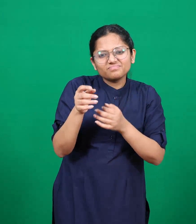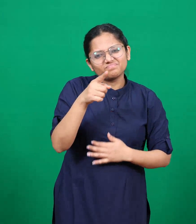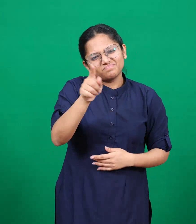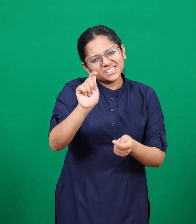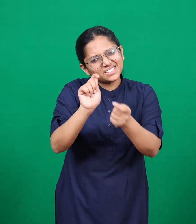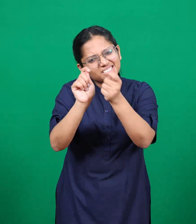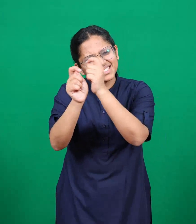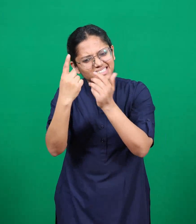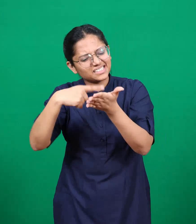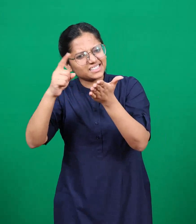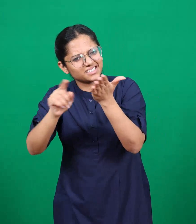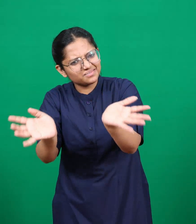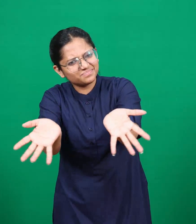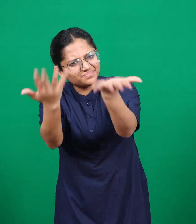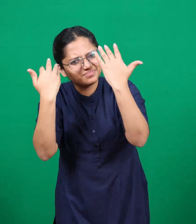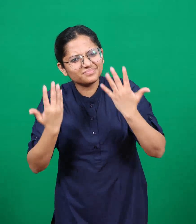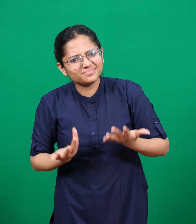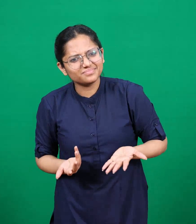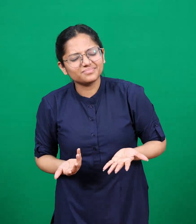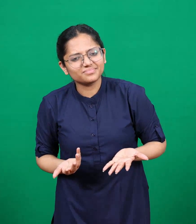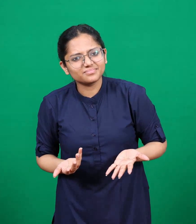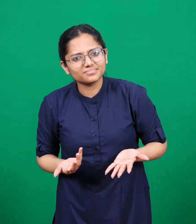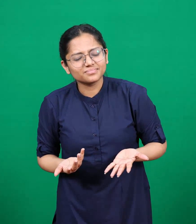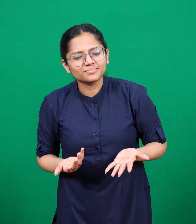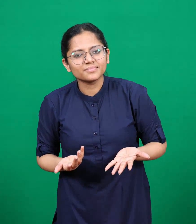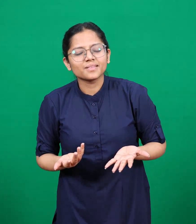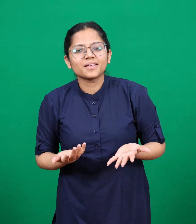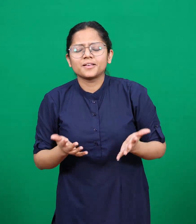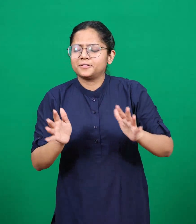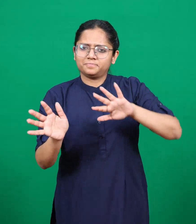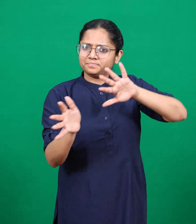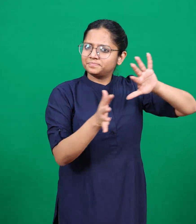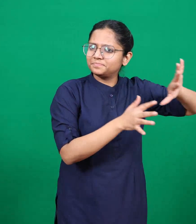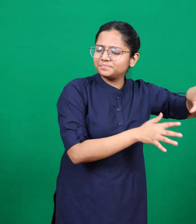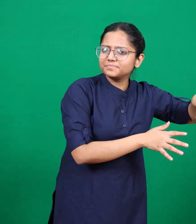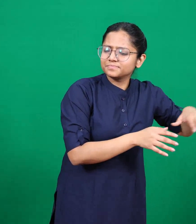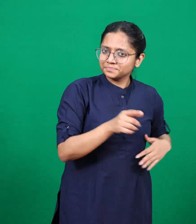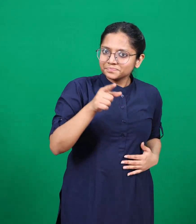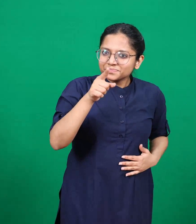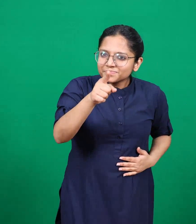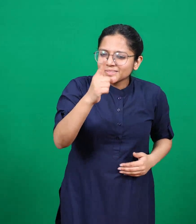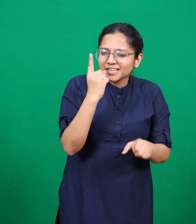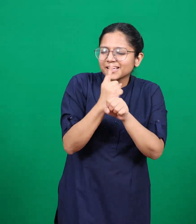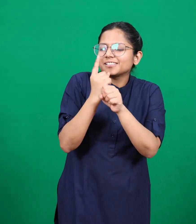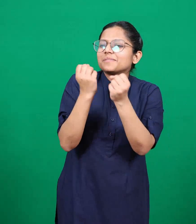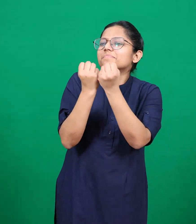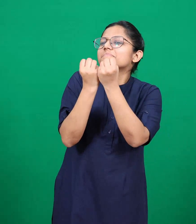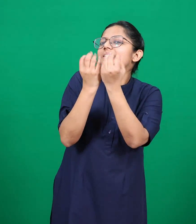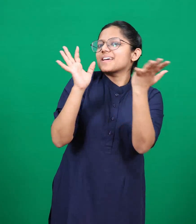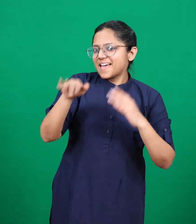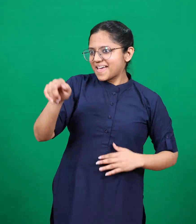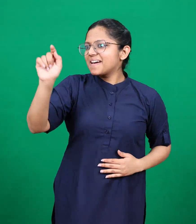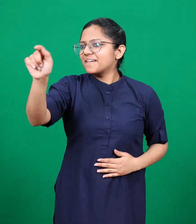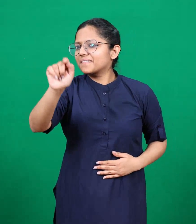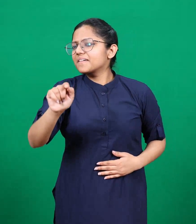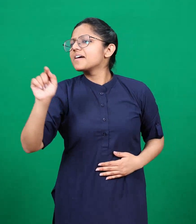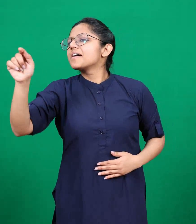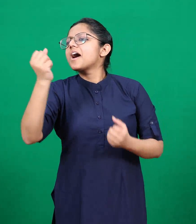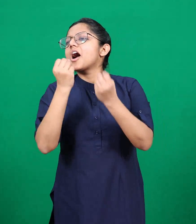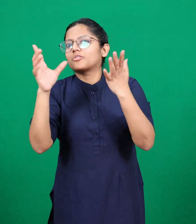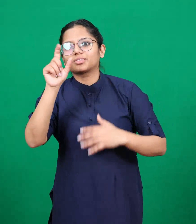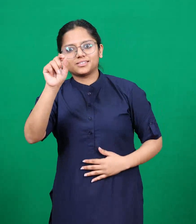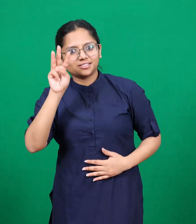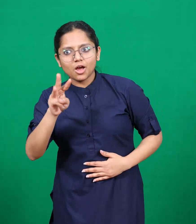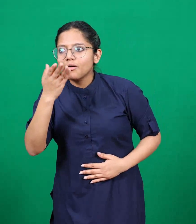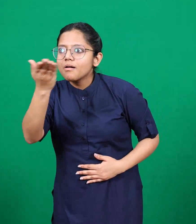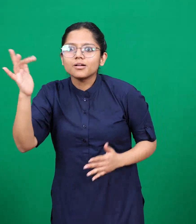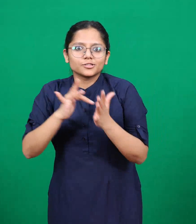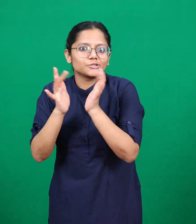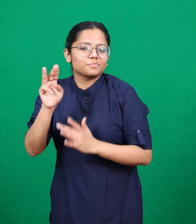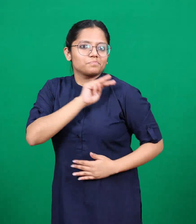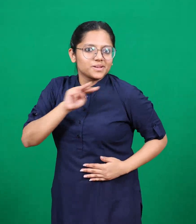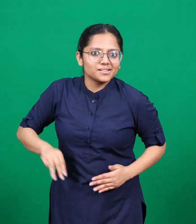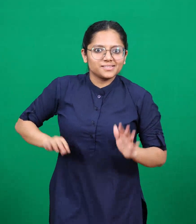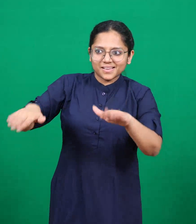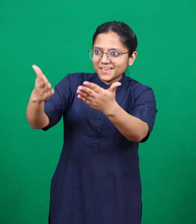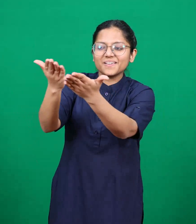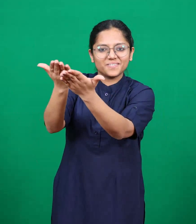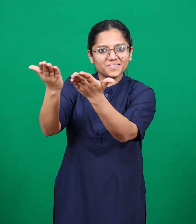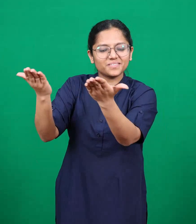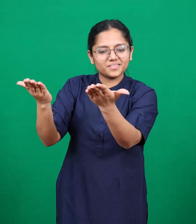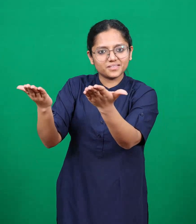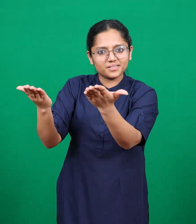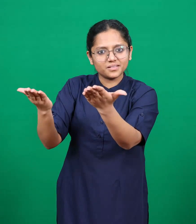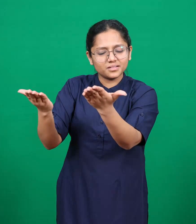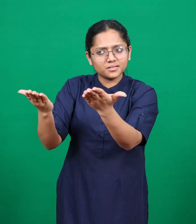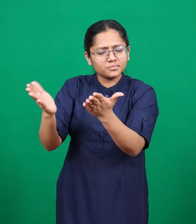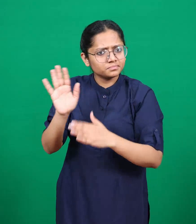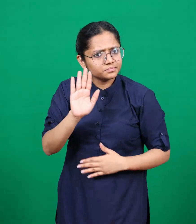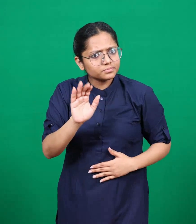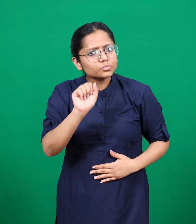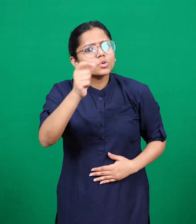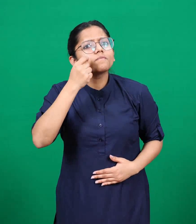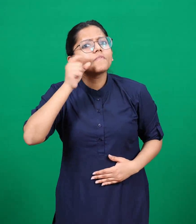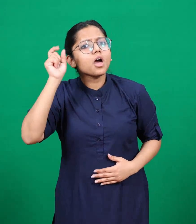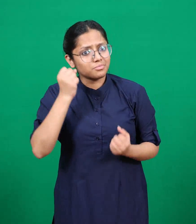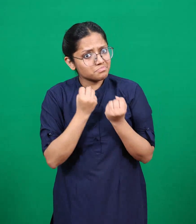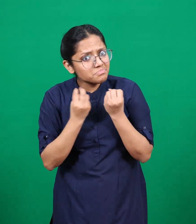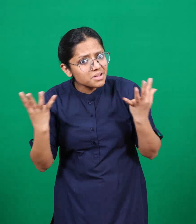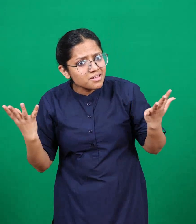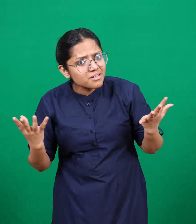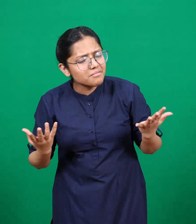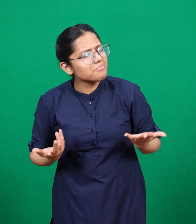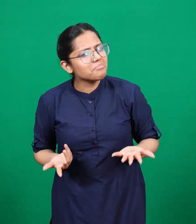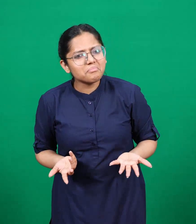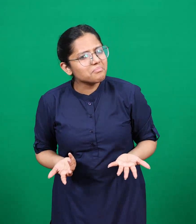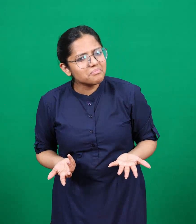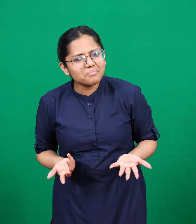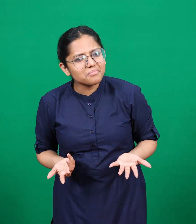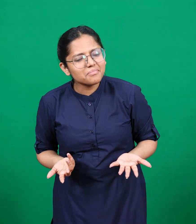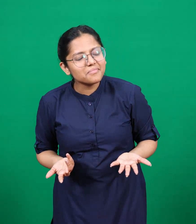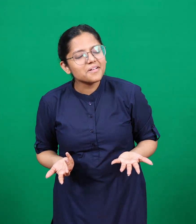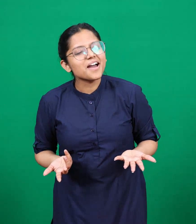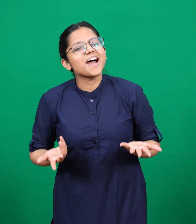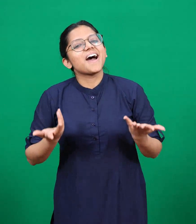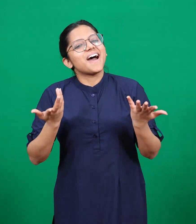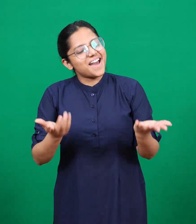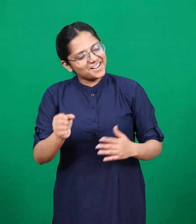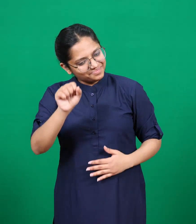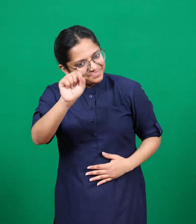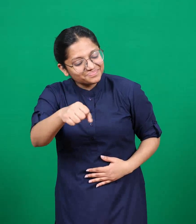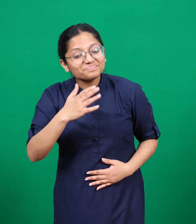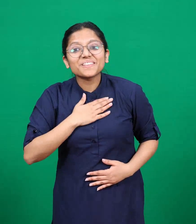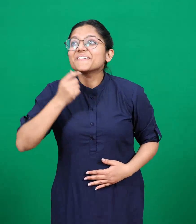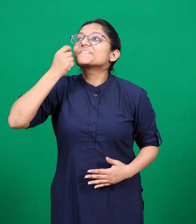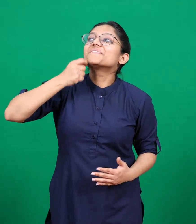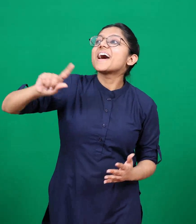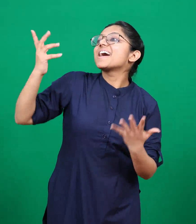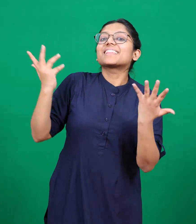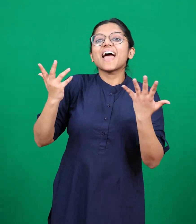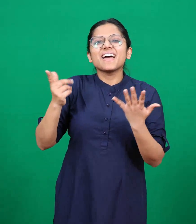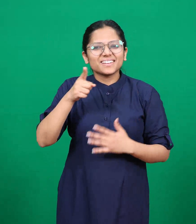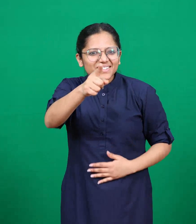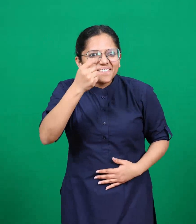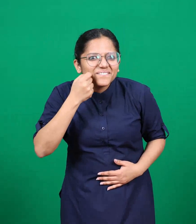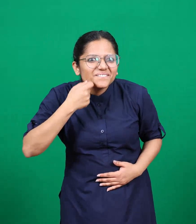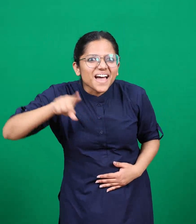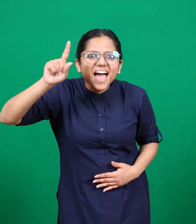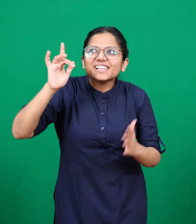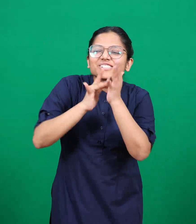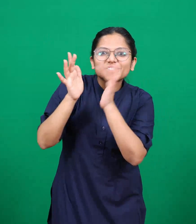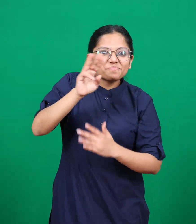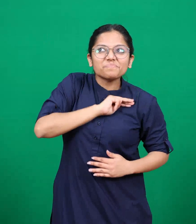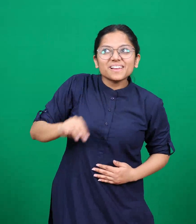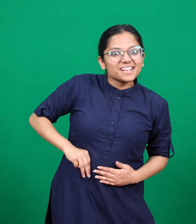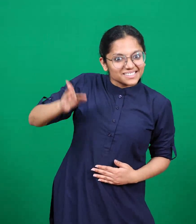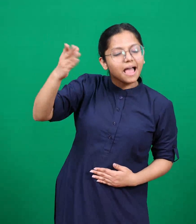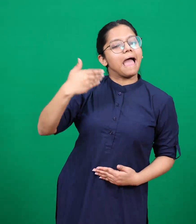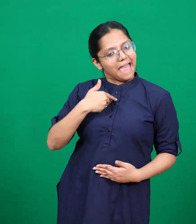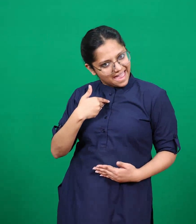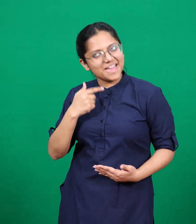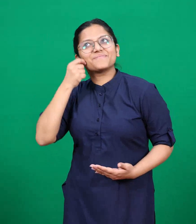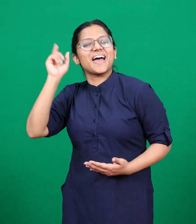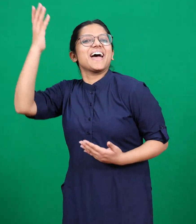Even if you have ten thousand guardians in Christ, you do not have many fathers;